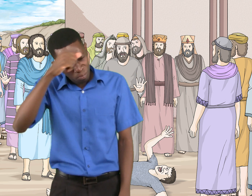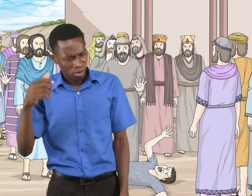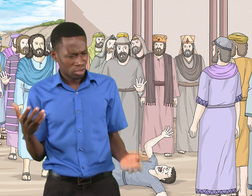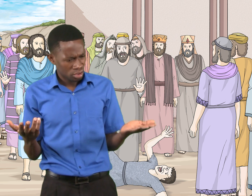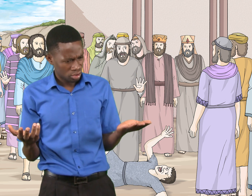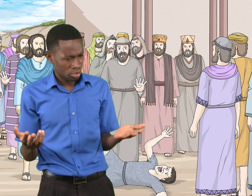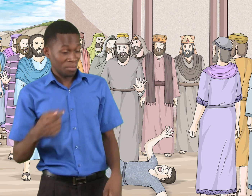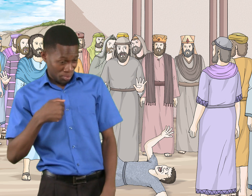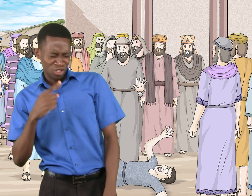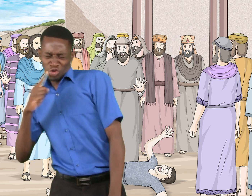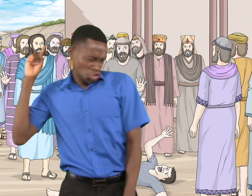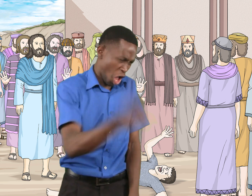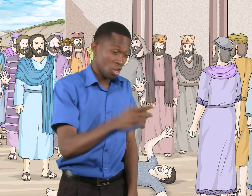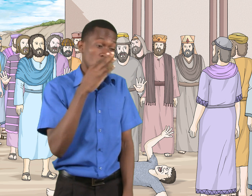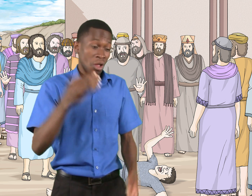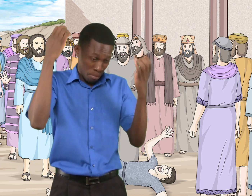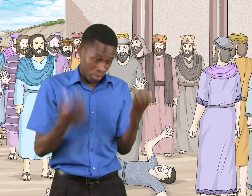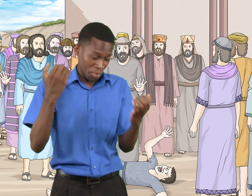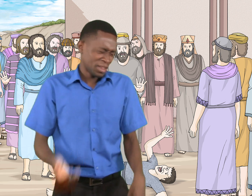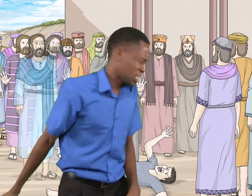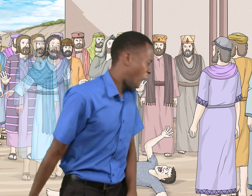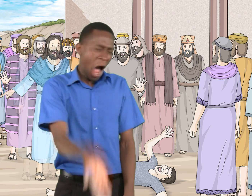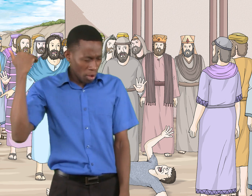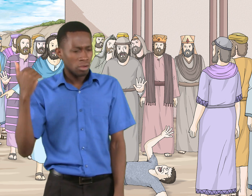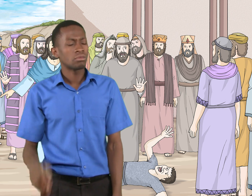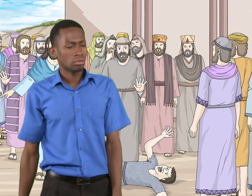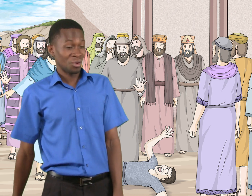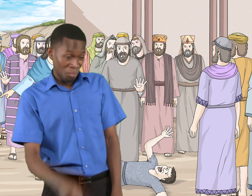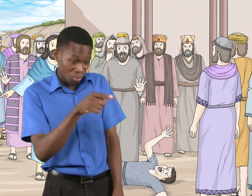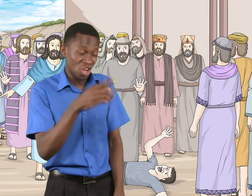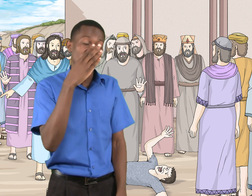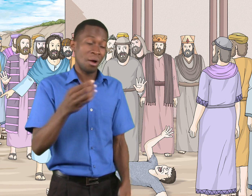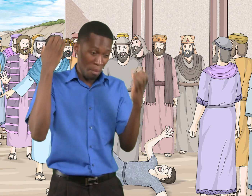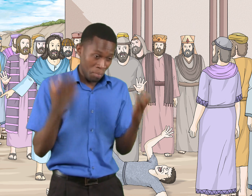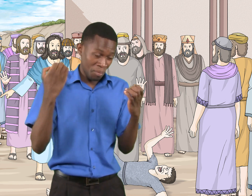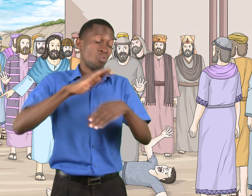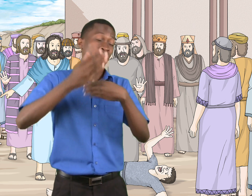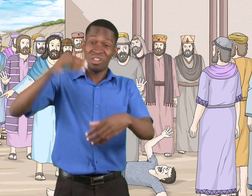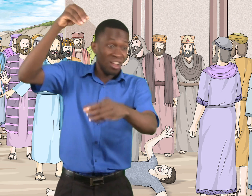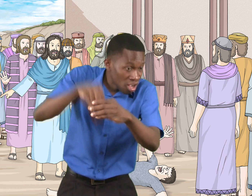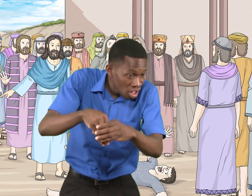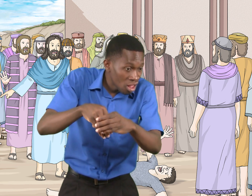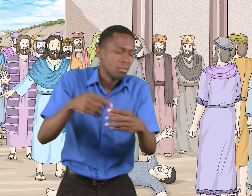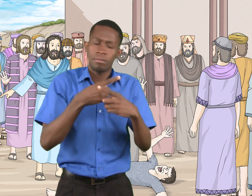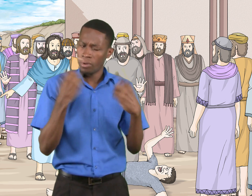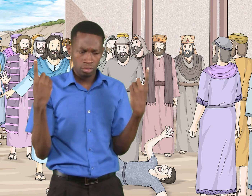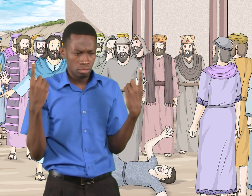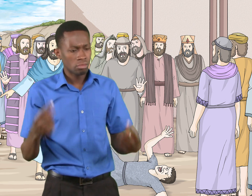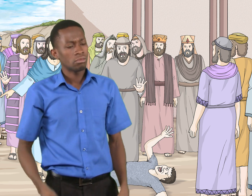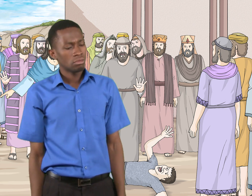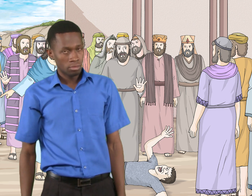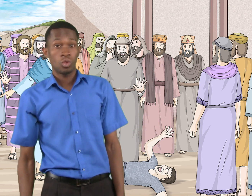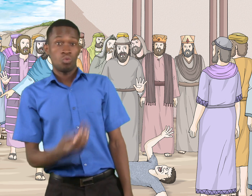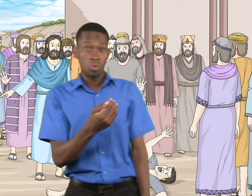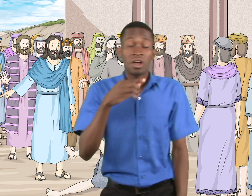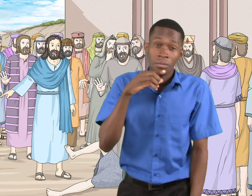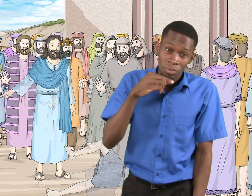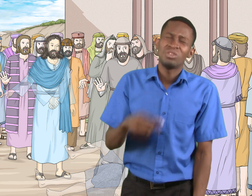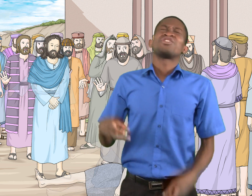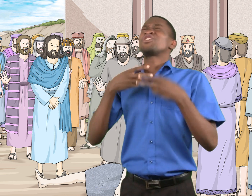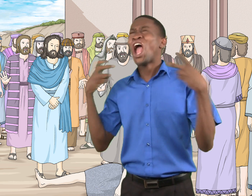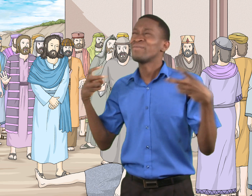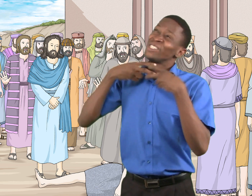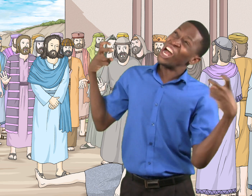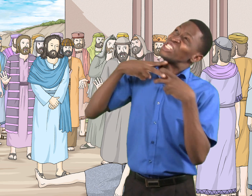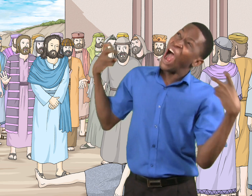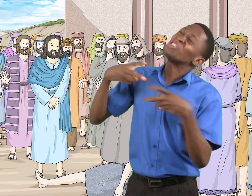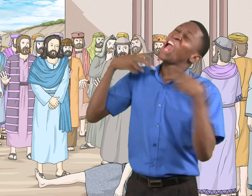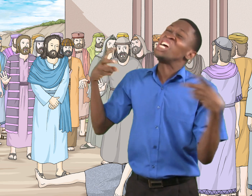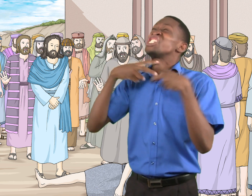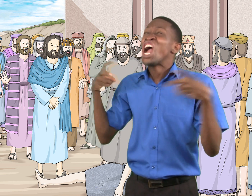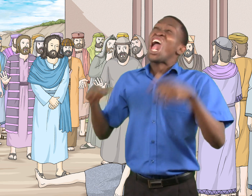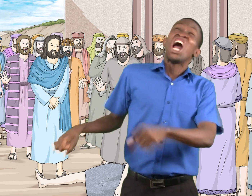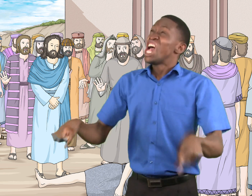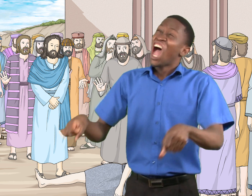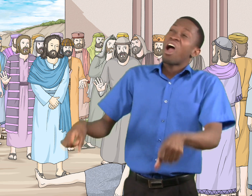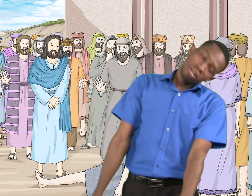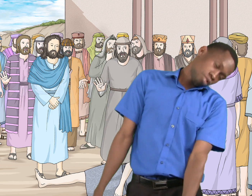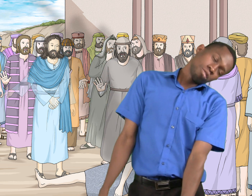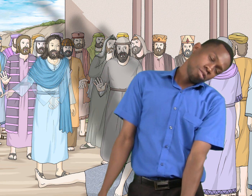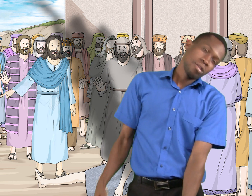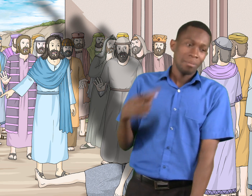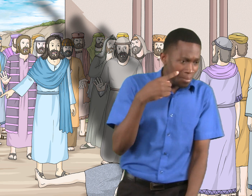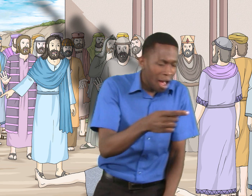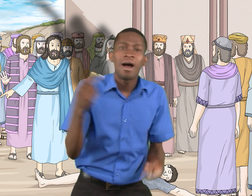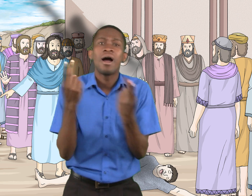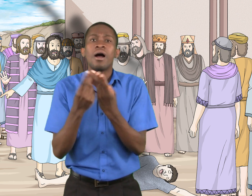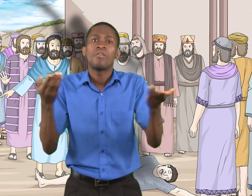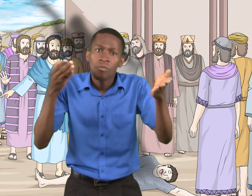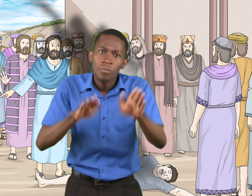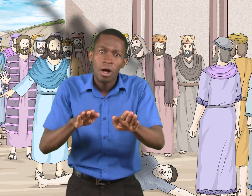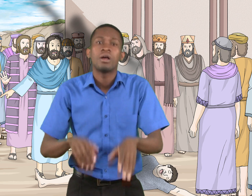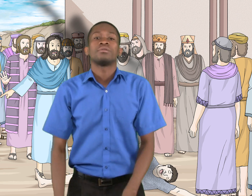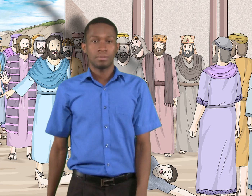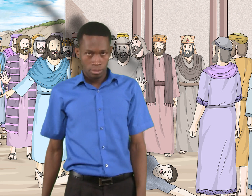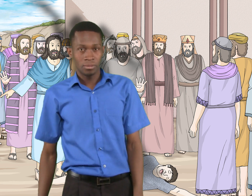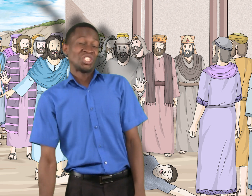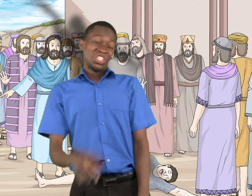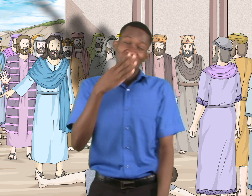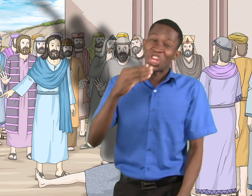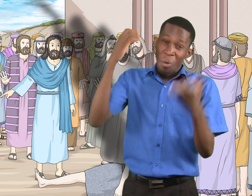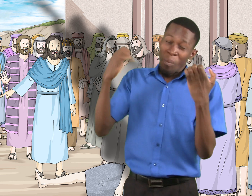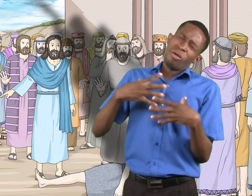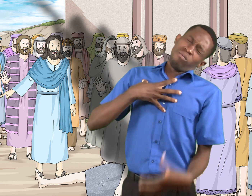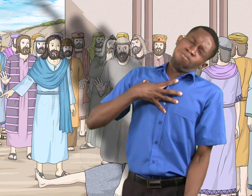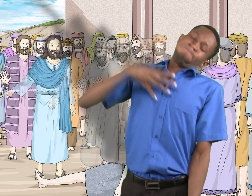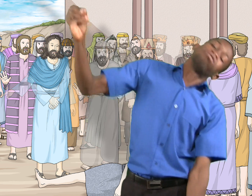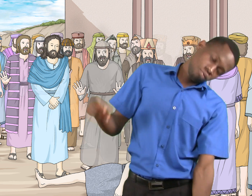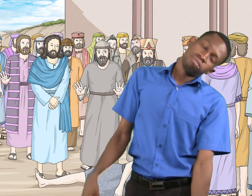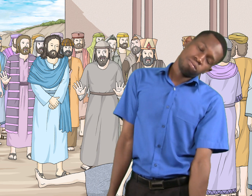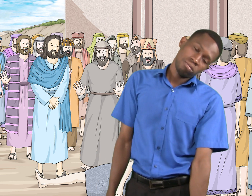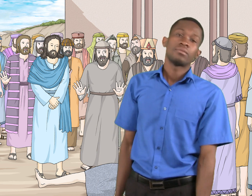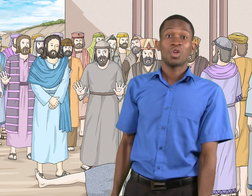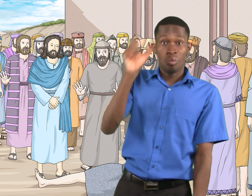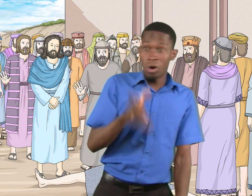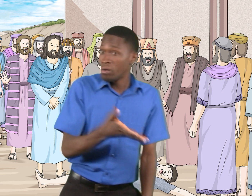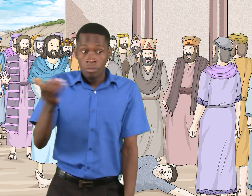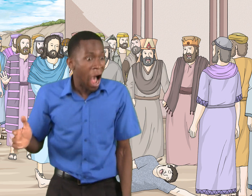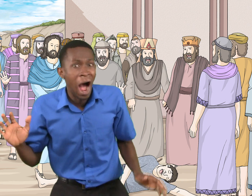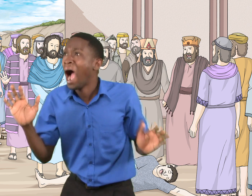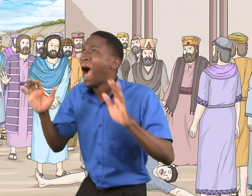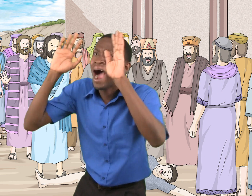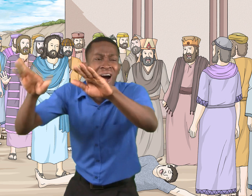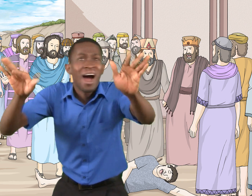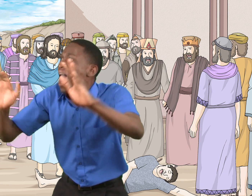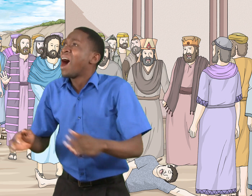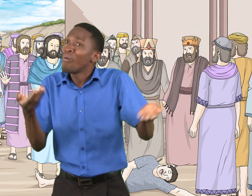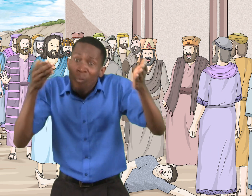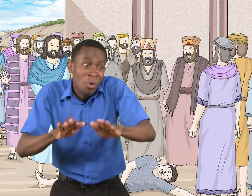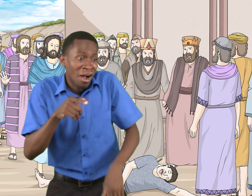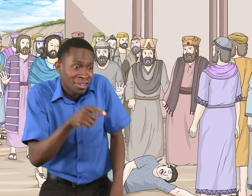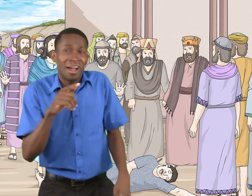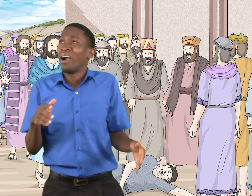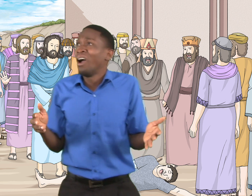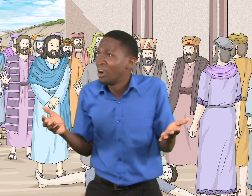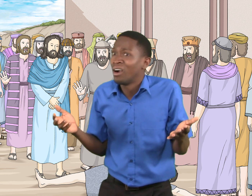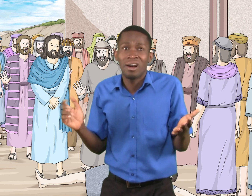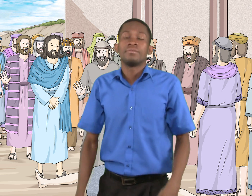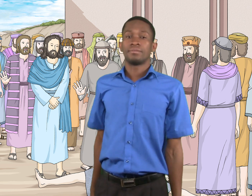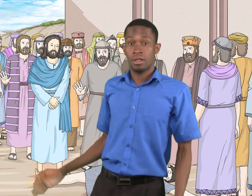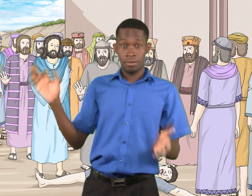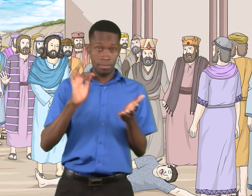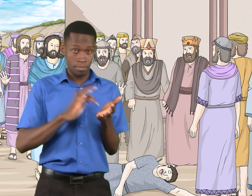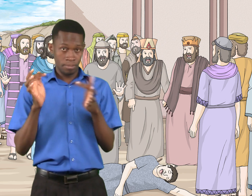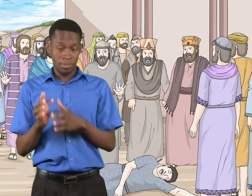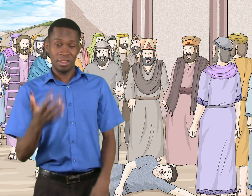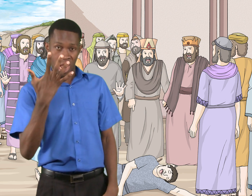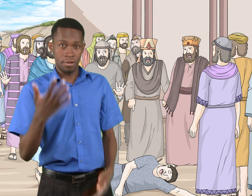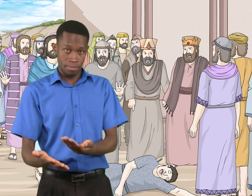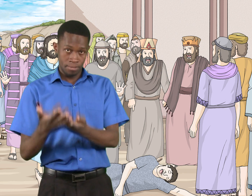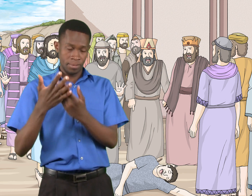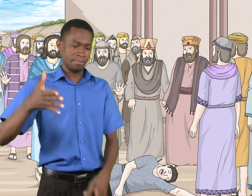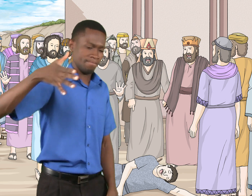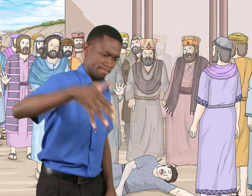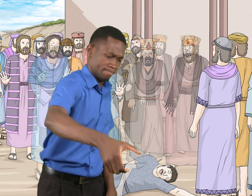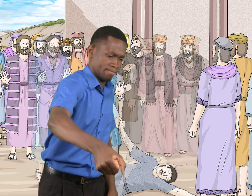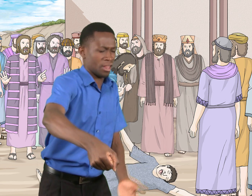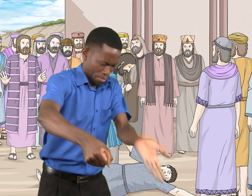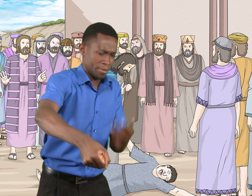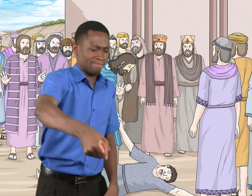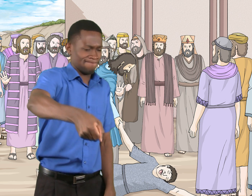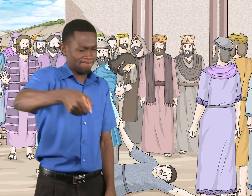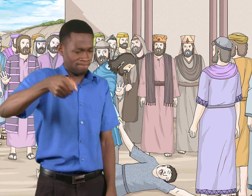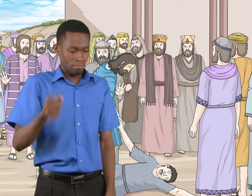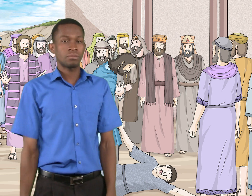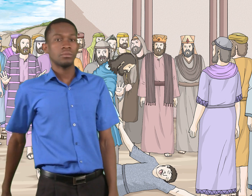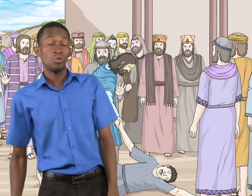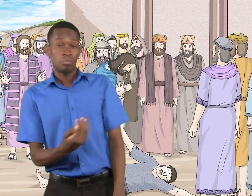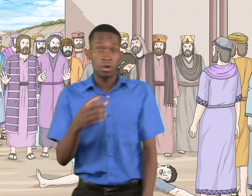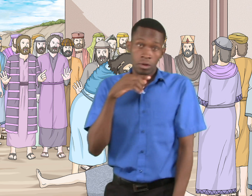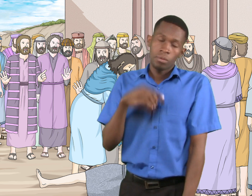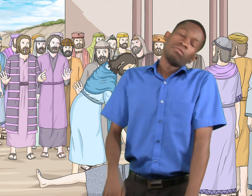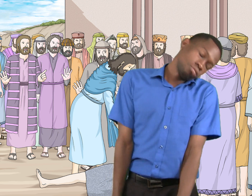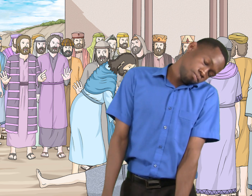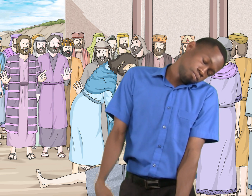After shrieking and convulsing him violently, the spirit came out. The boy became like a corpse, so that many said, “He is dead.”